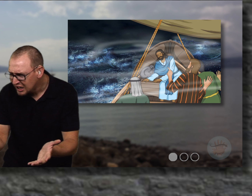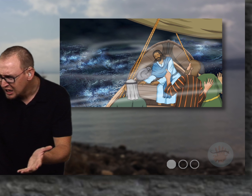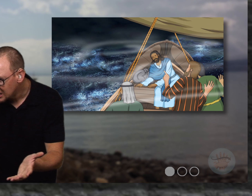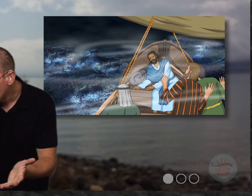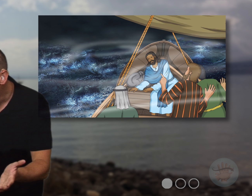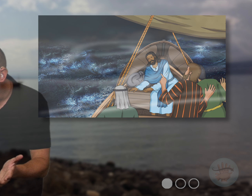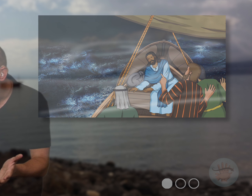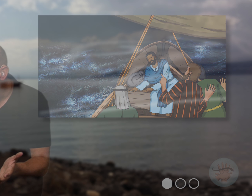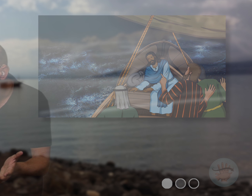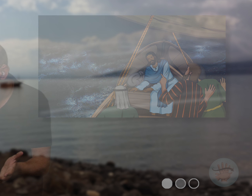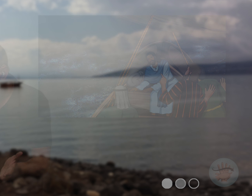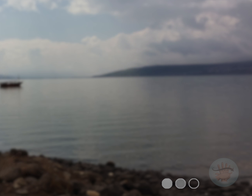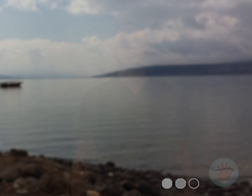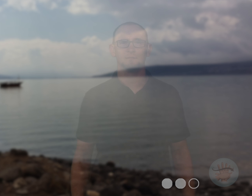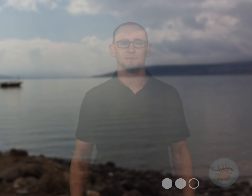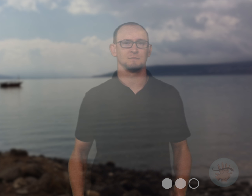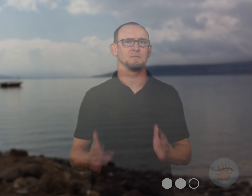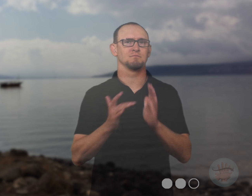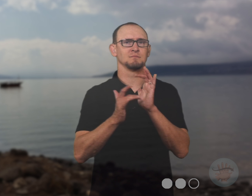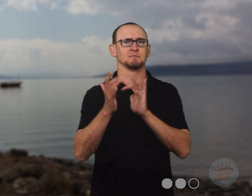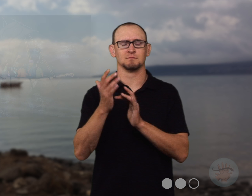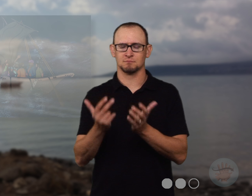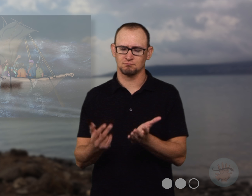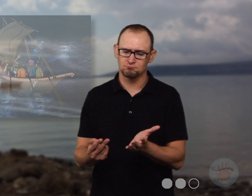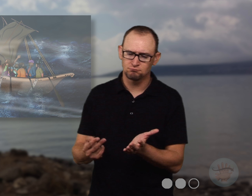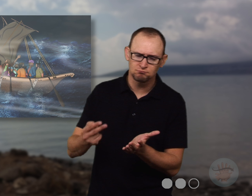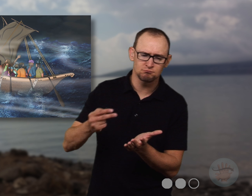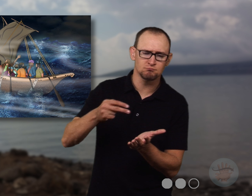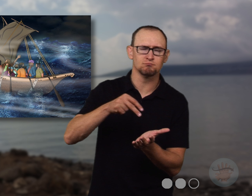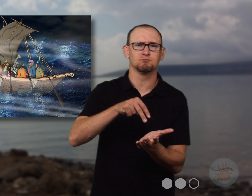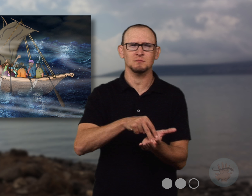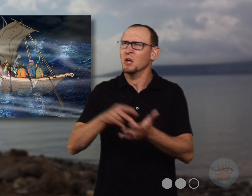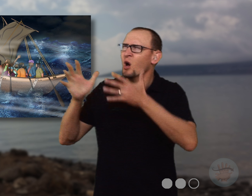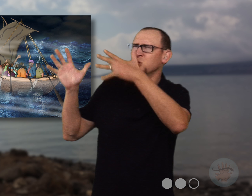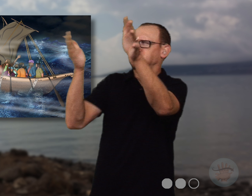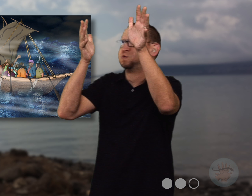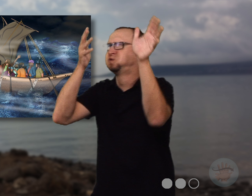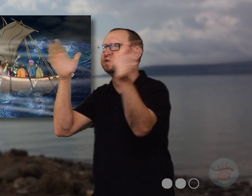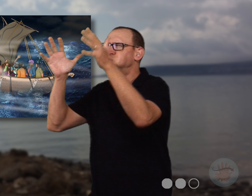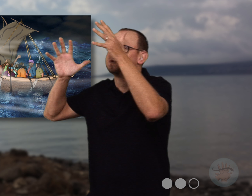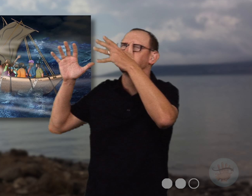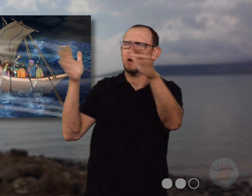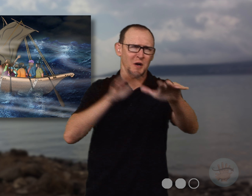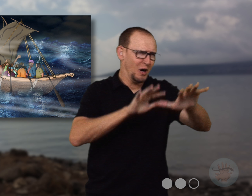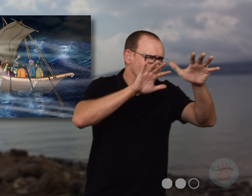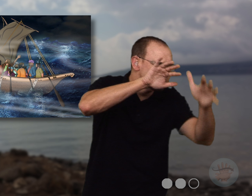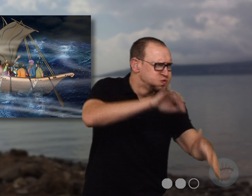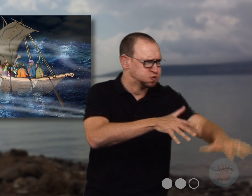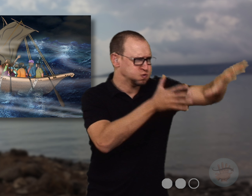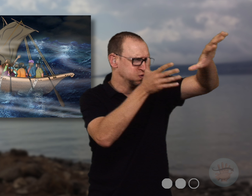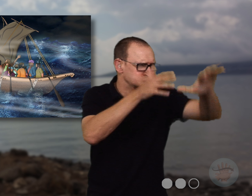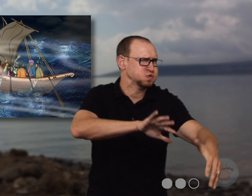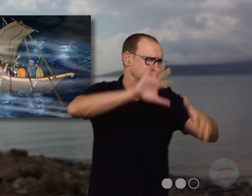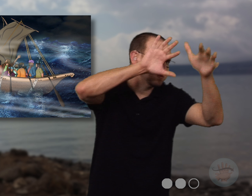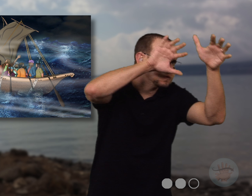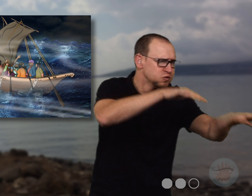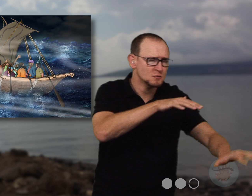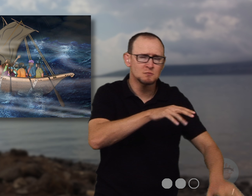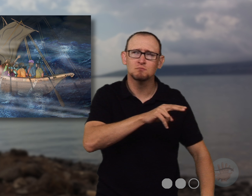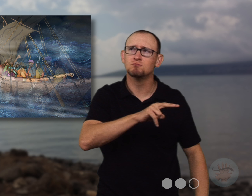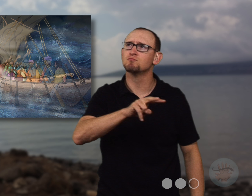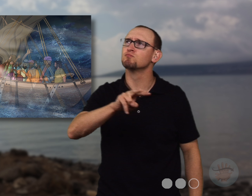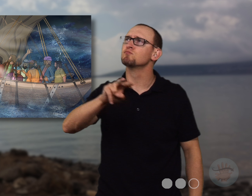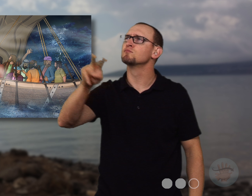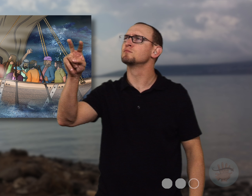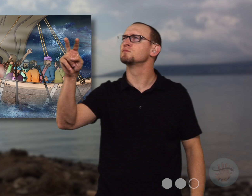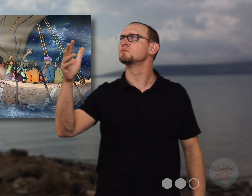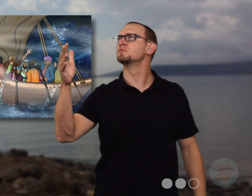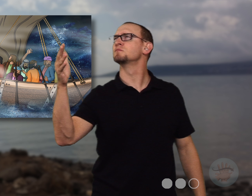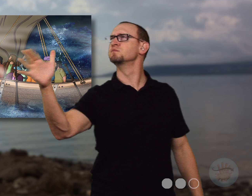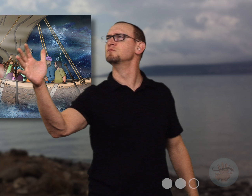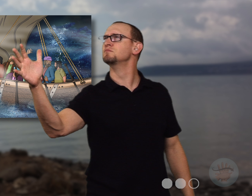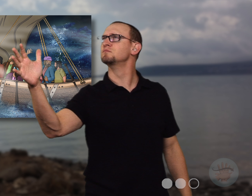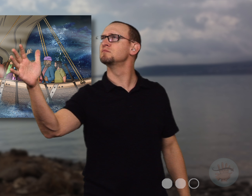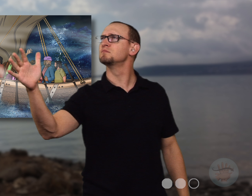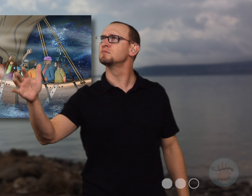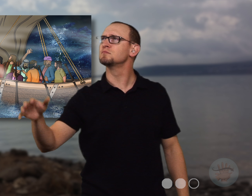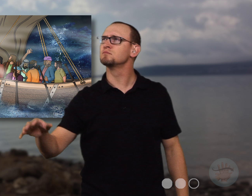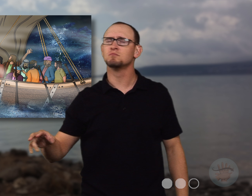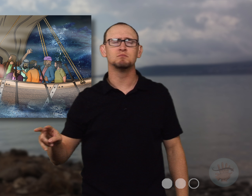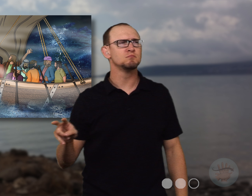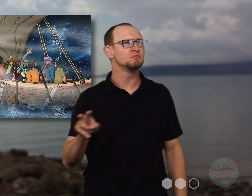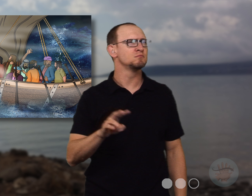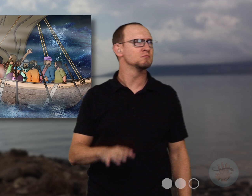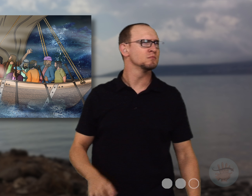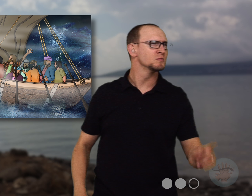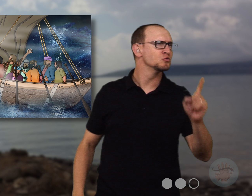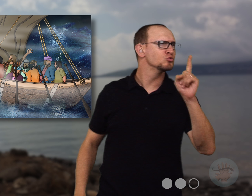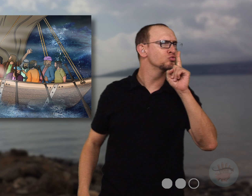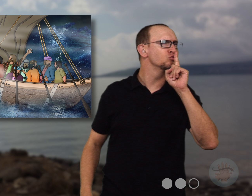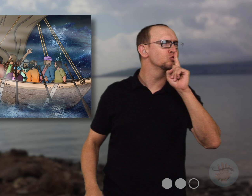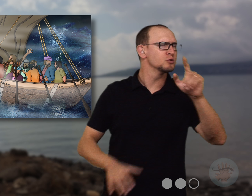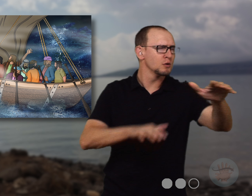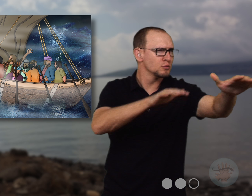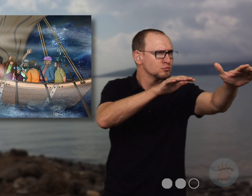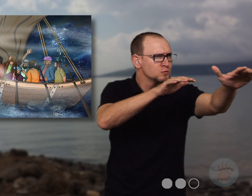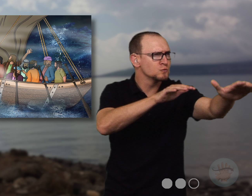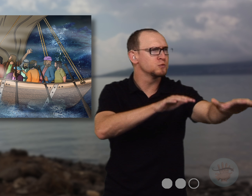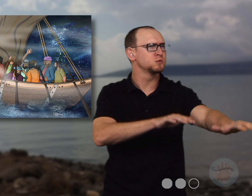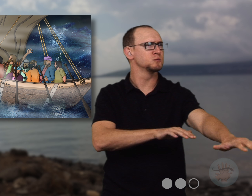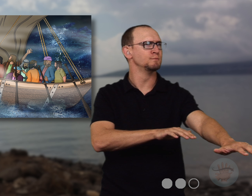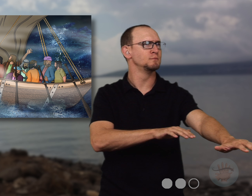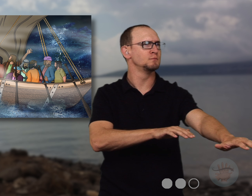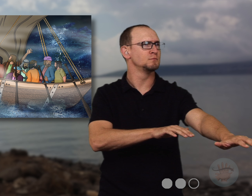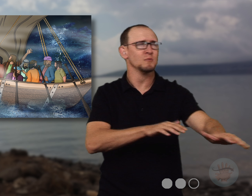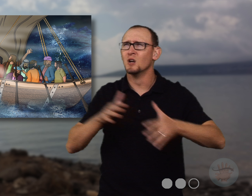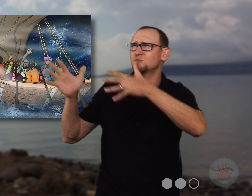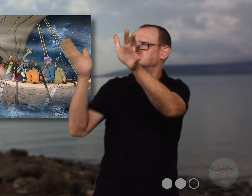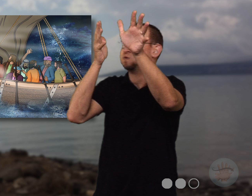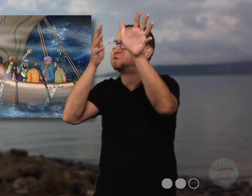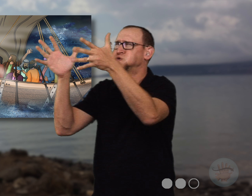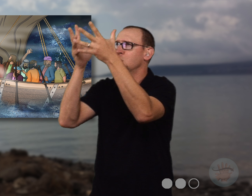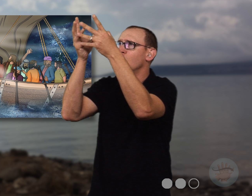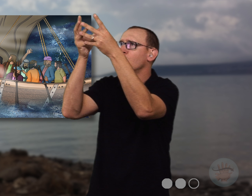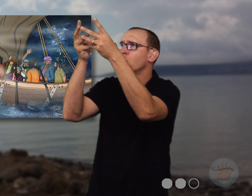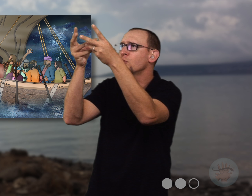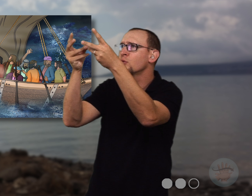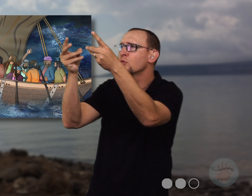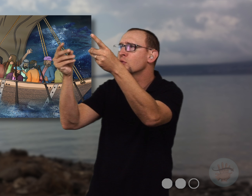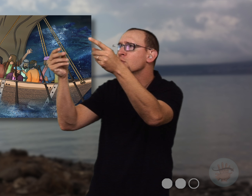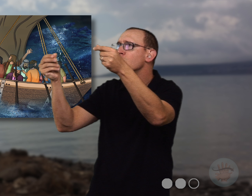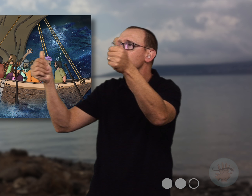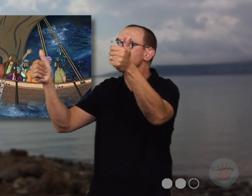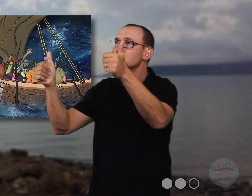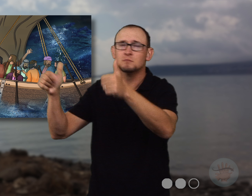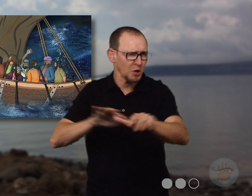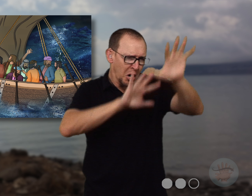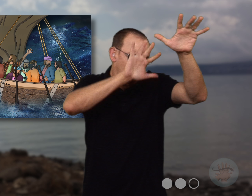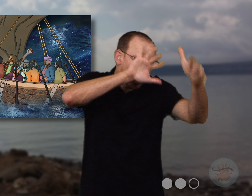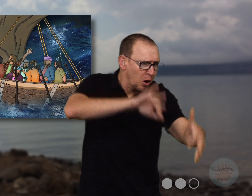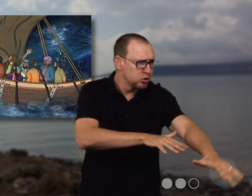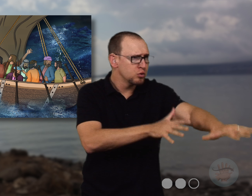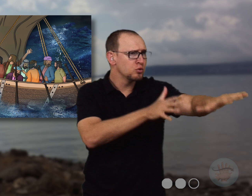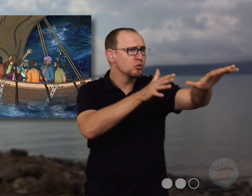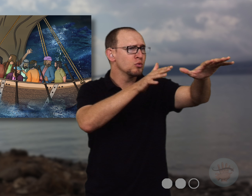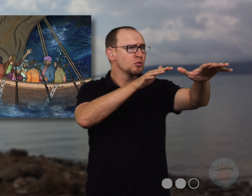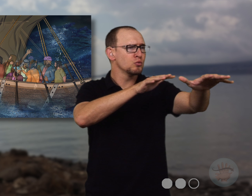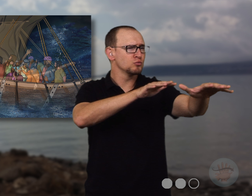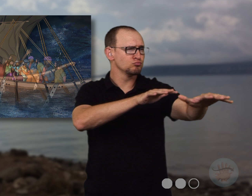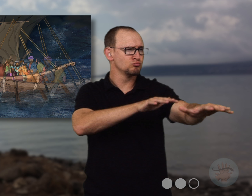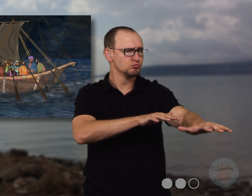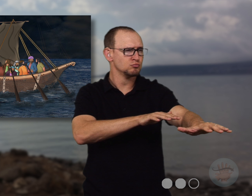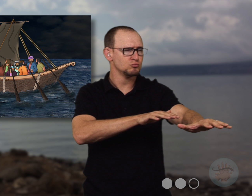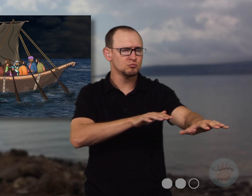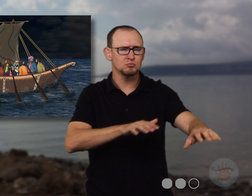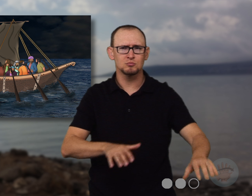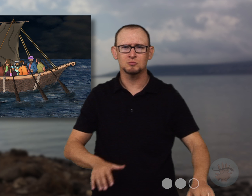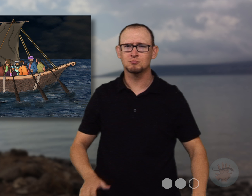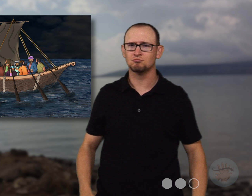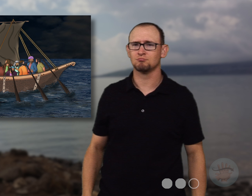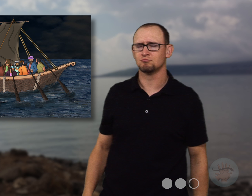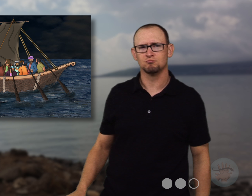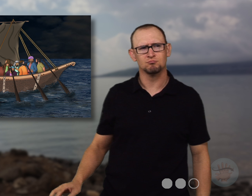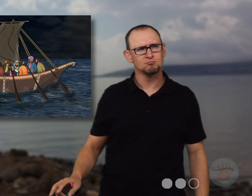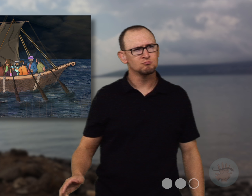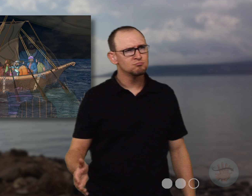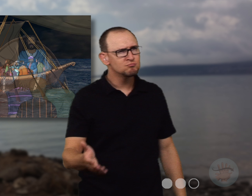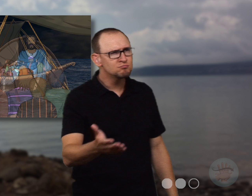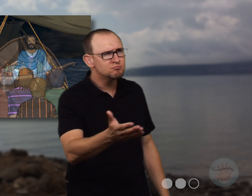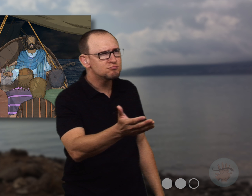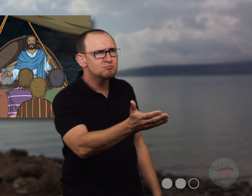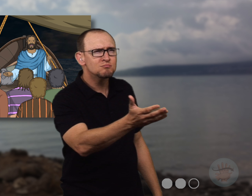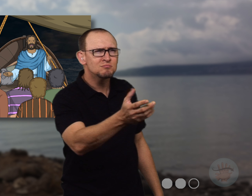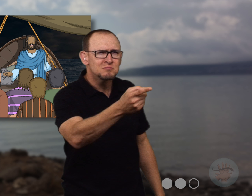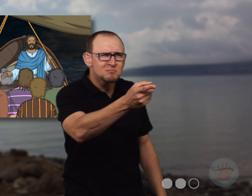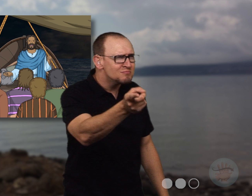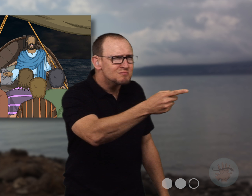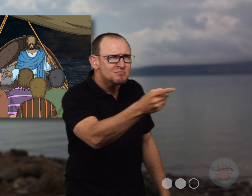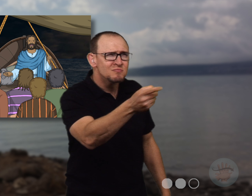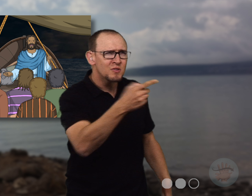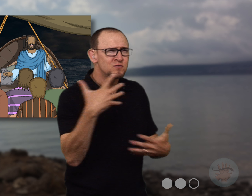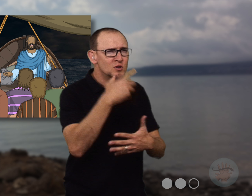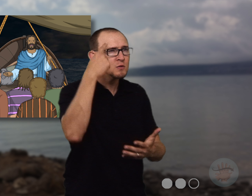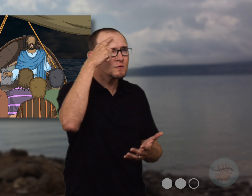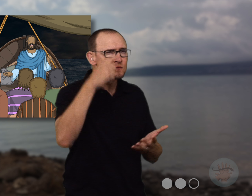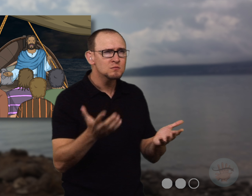Then Jesus got up and rebuked the wind and the sea. “Silence!” He commanded. “Be still!” And the wind died down, and it was perfectly calm.